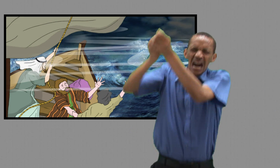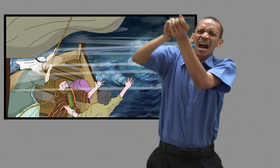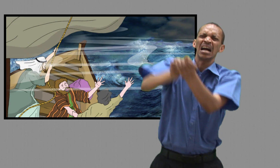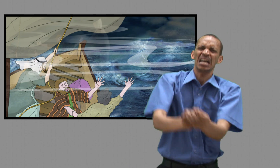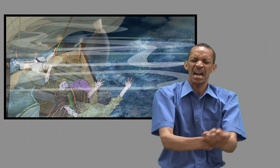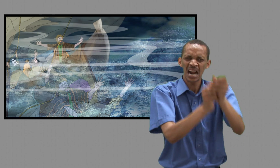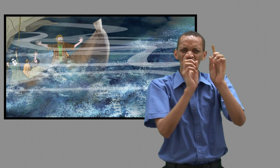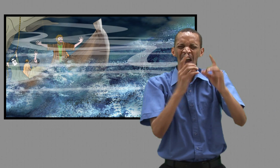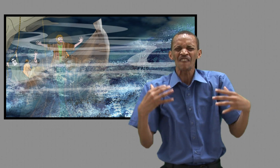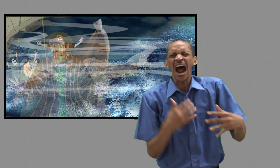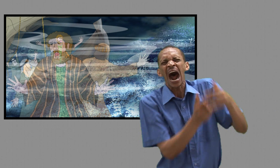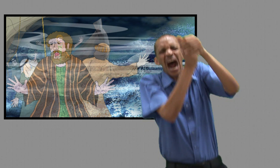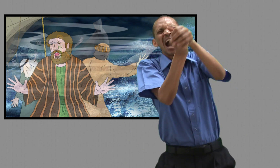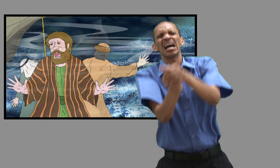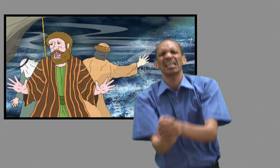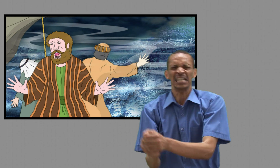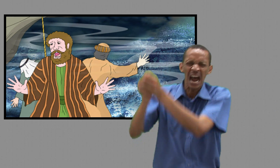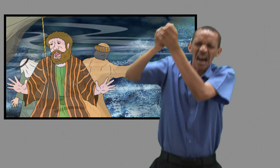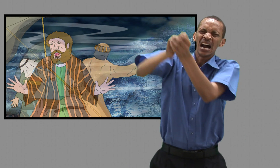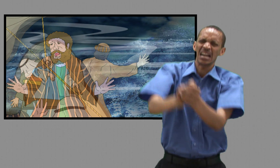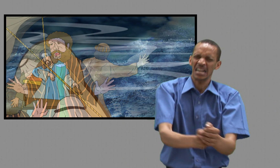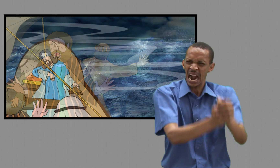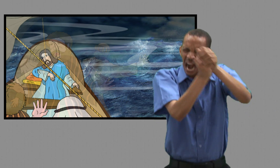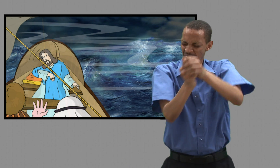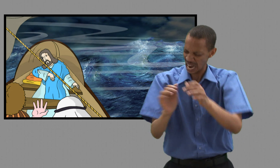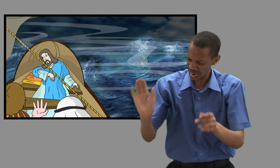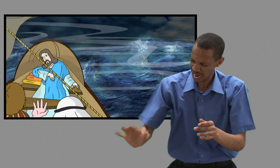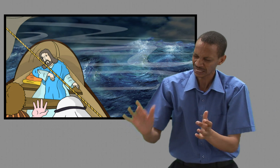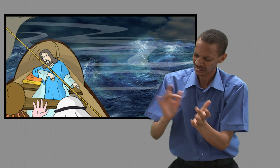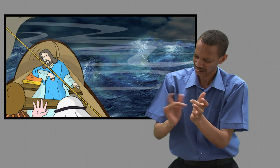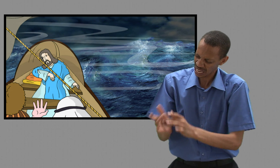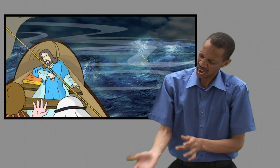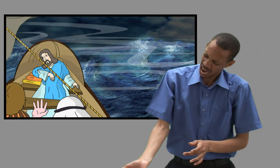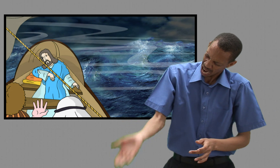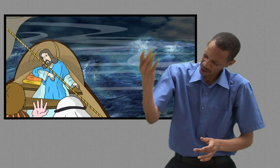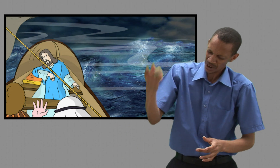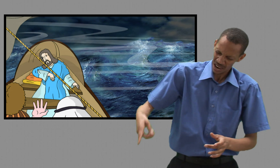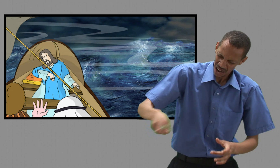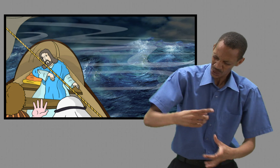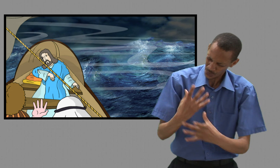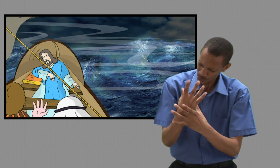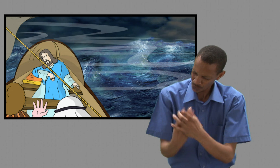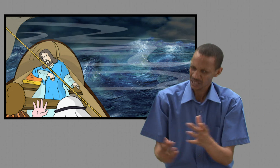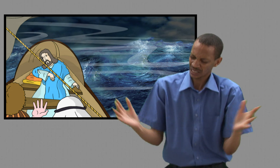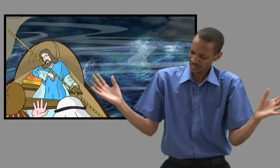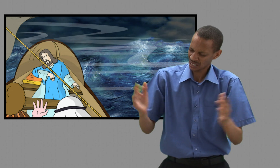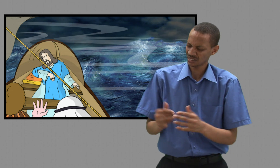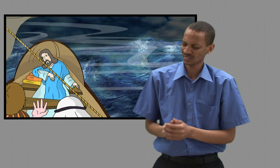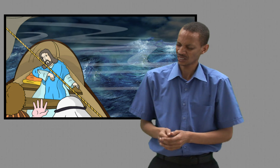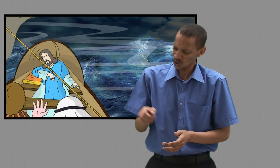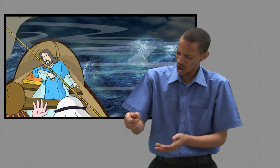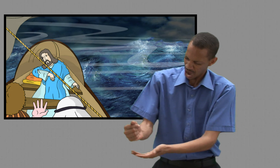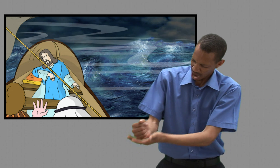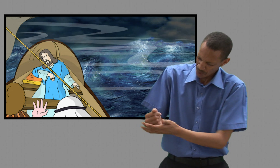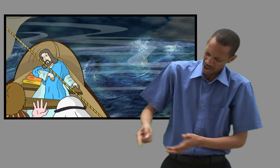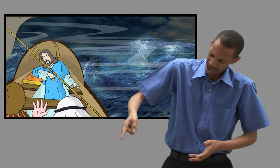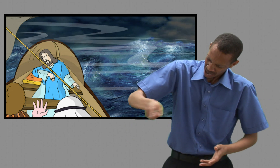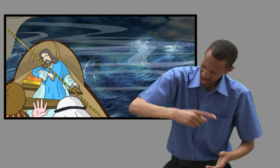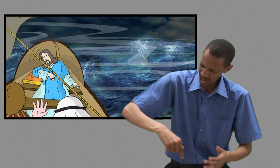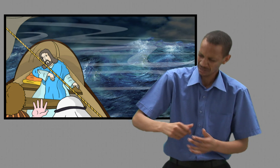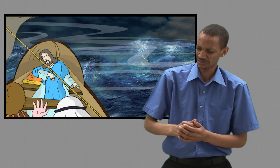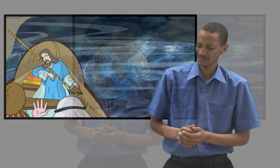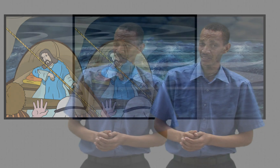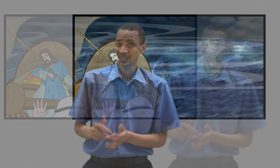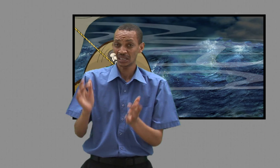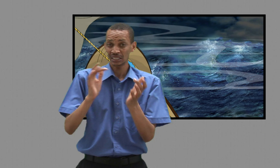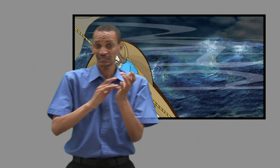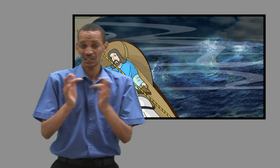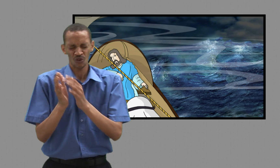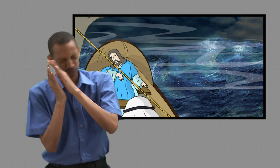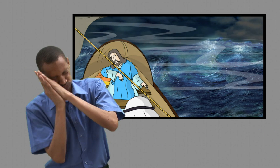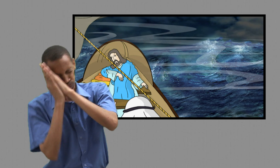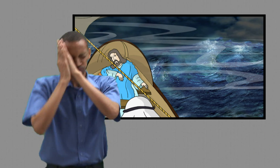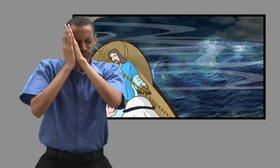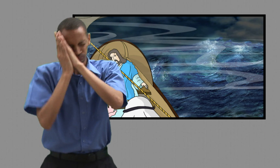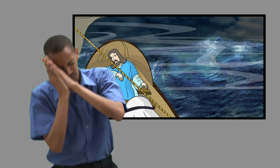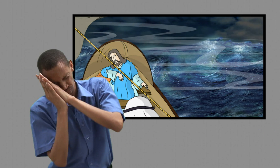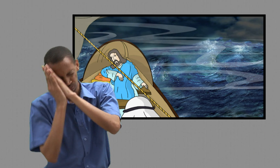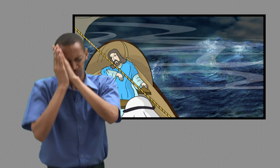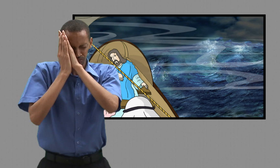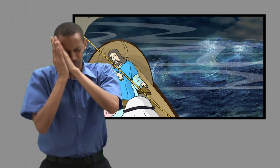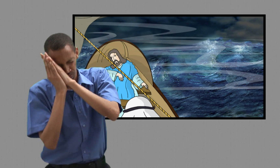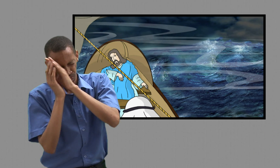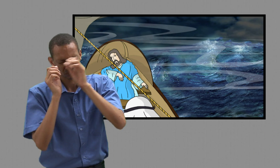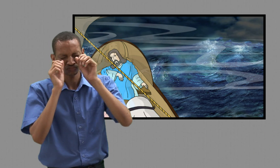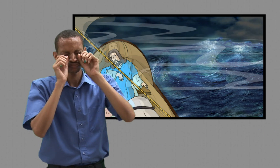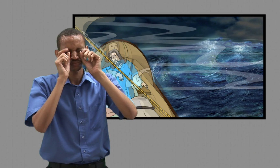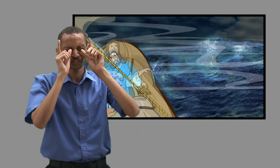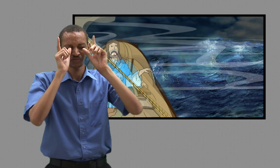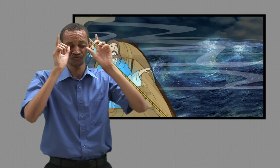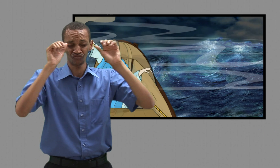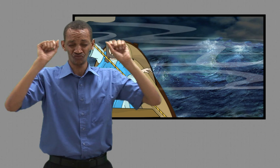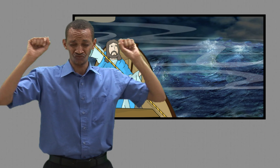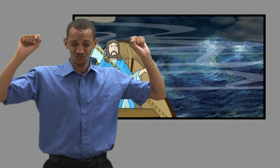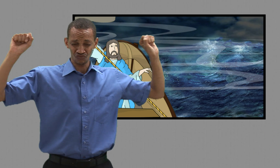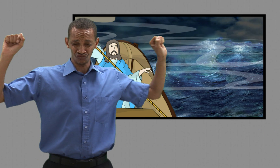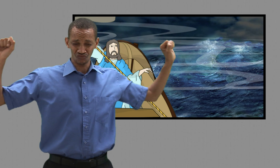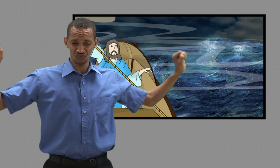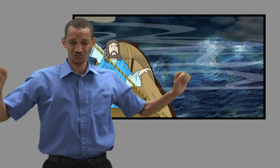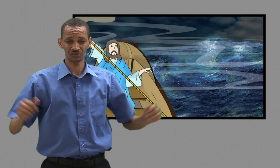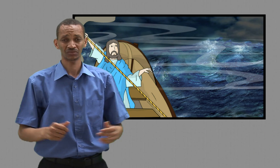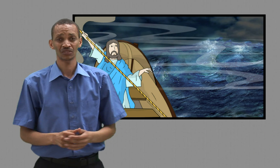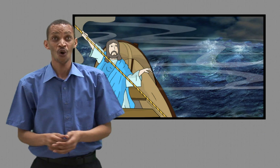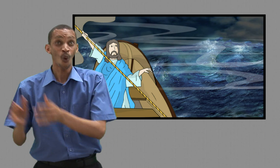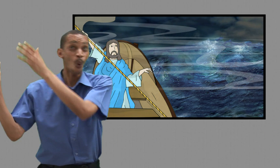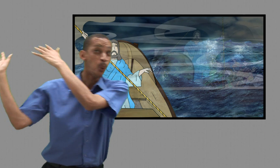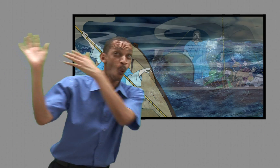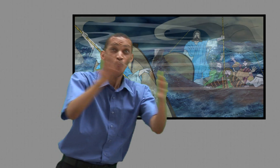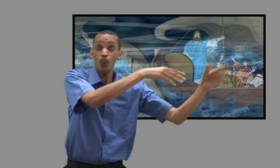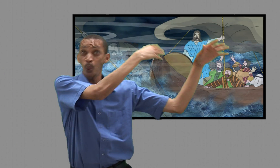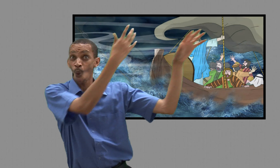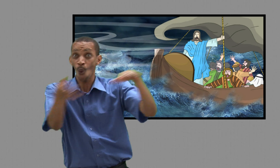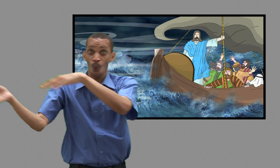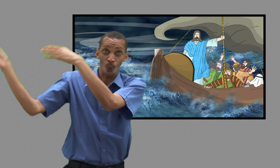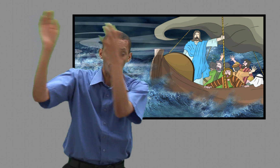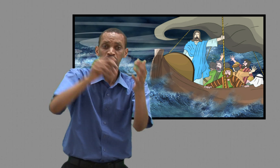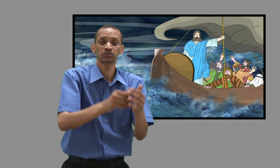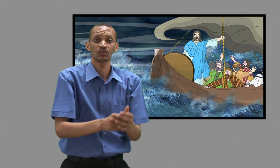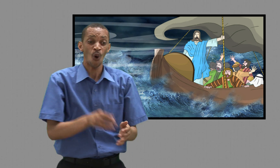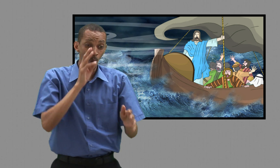But Jesus was in the stern, sleeping on the cushion. So they woke Him and said, “Teacher, don’t You care that we are perishing?”